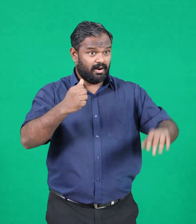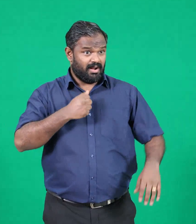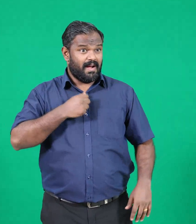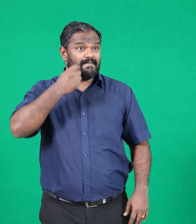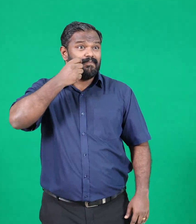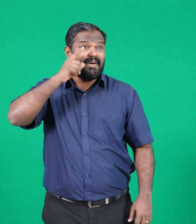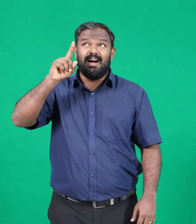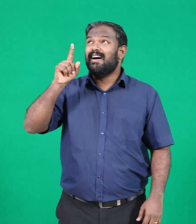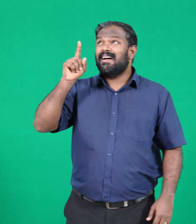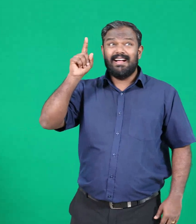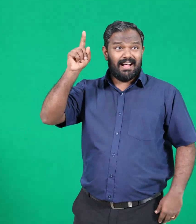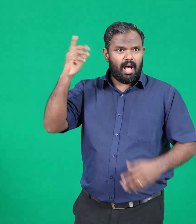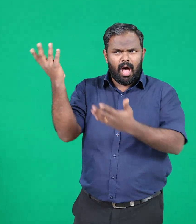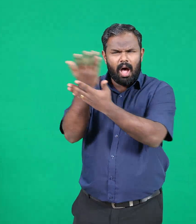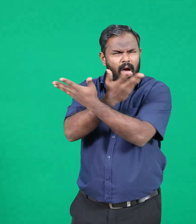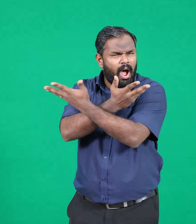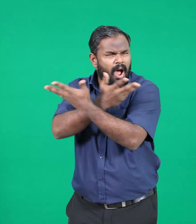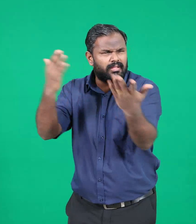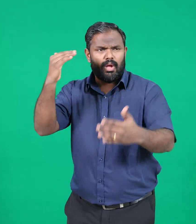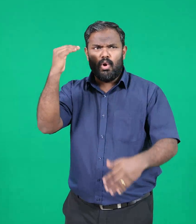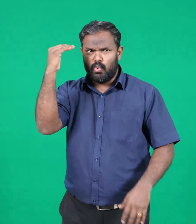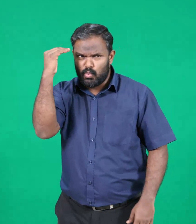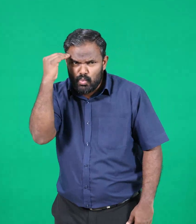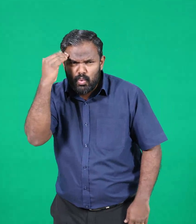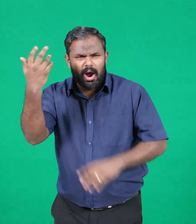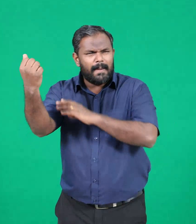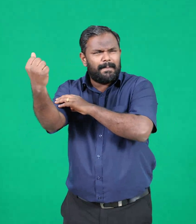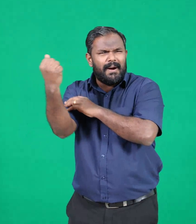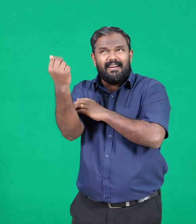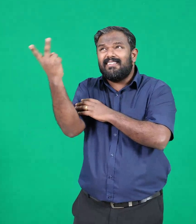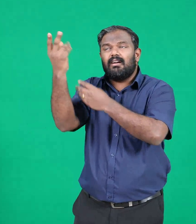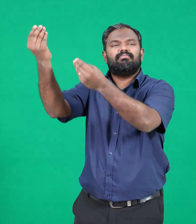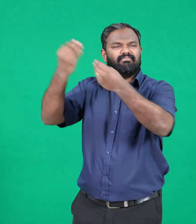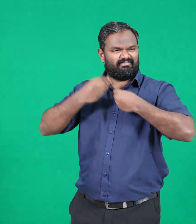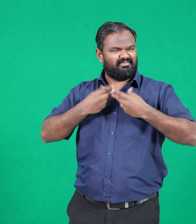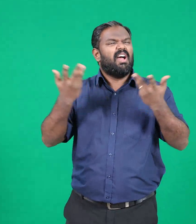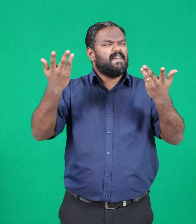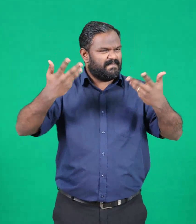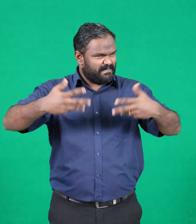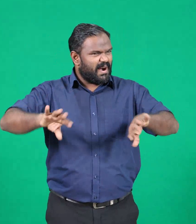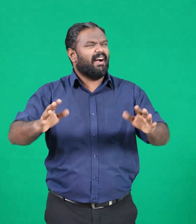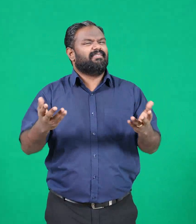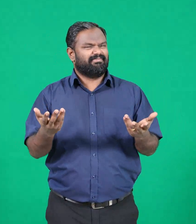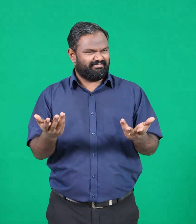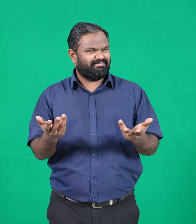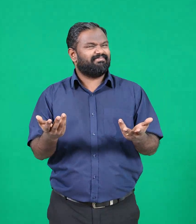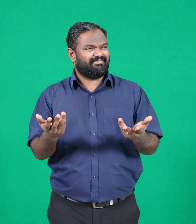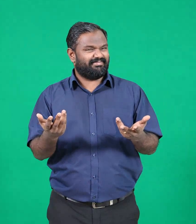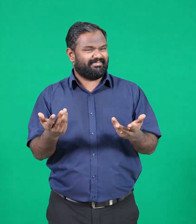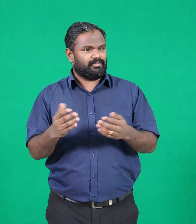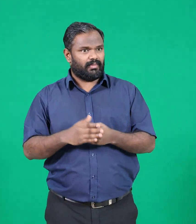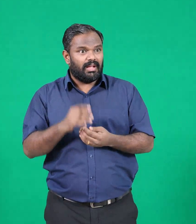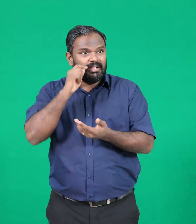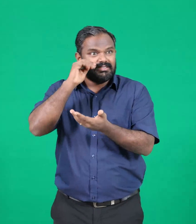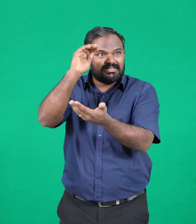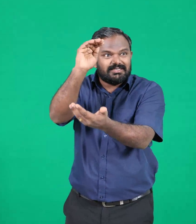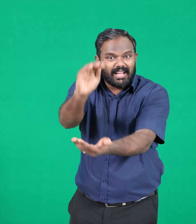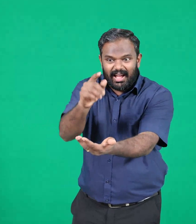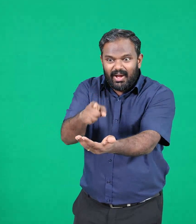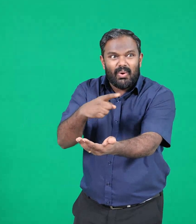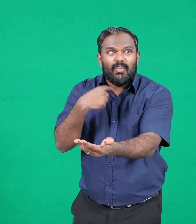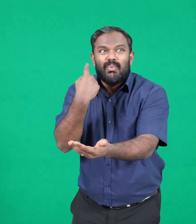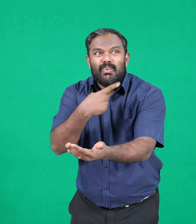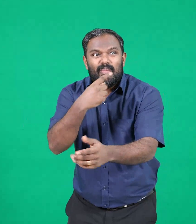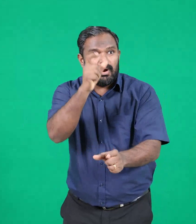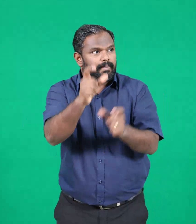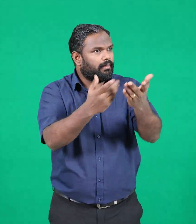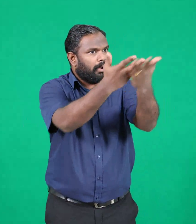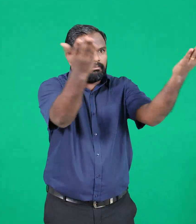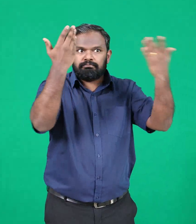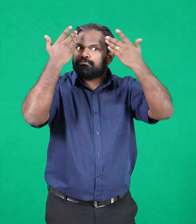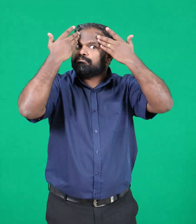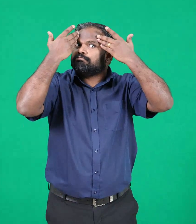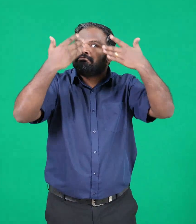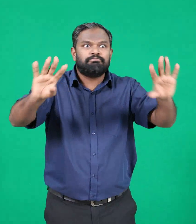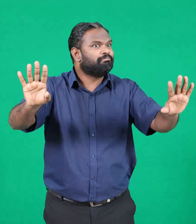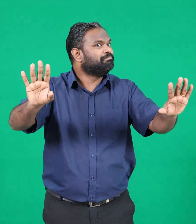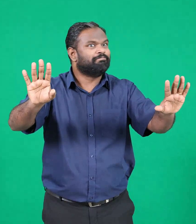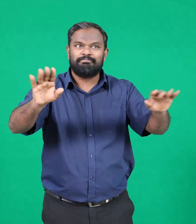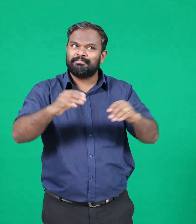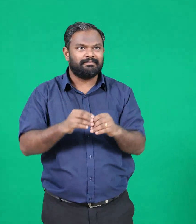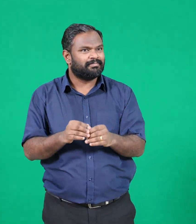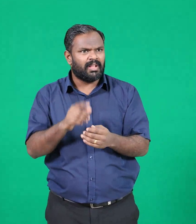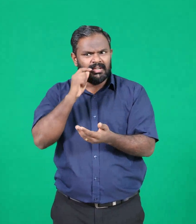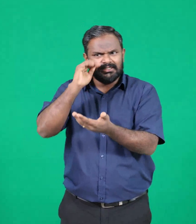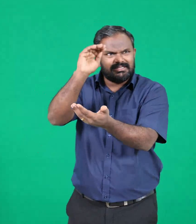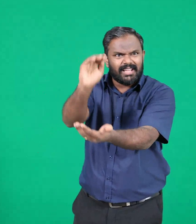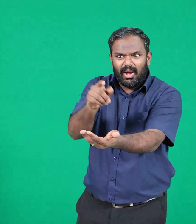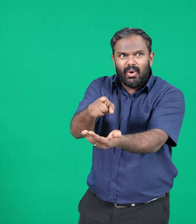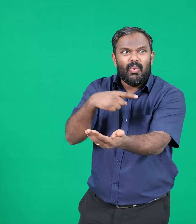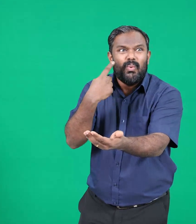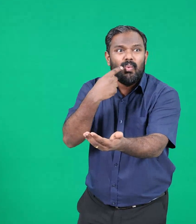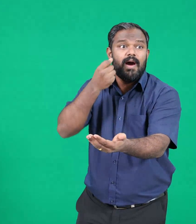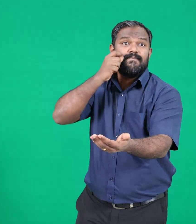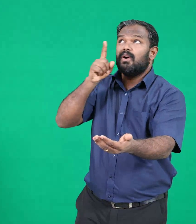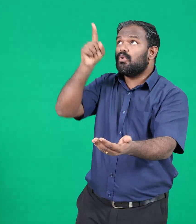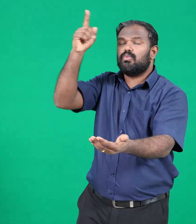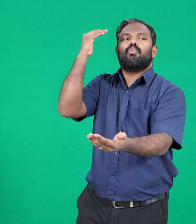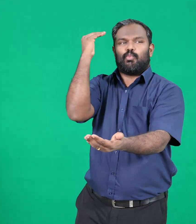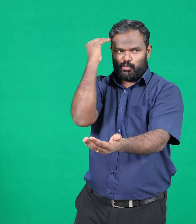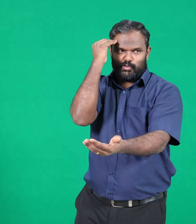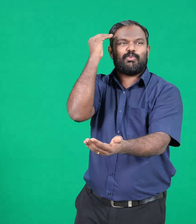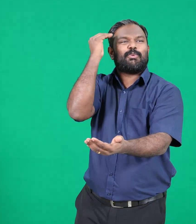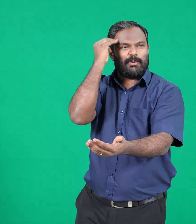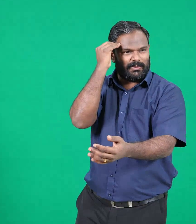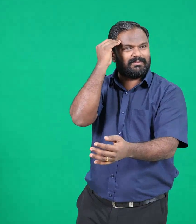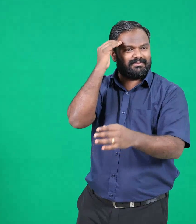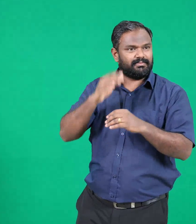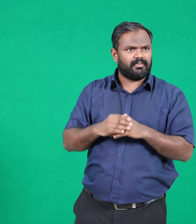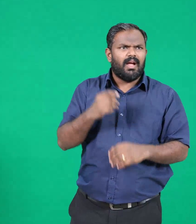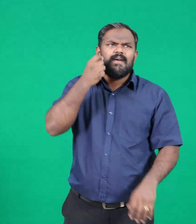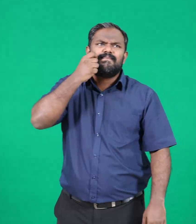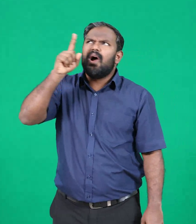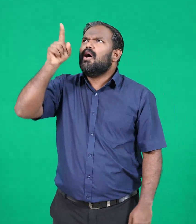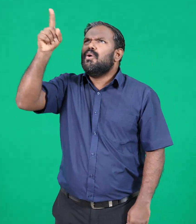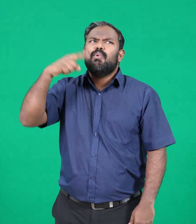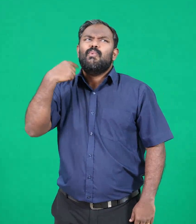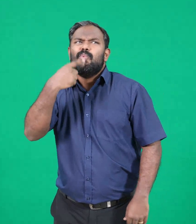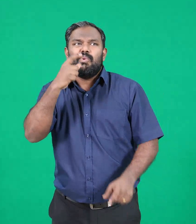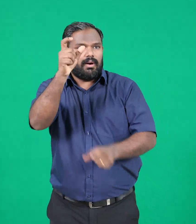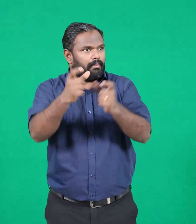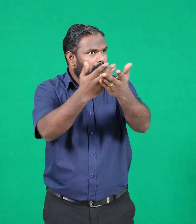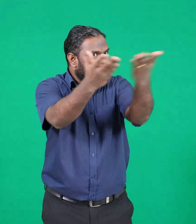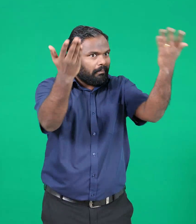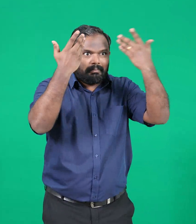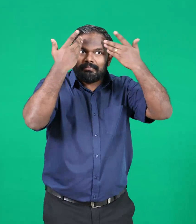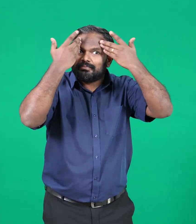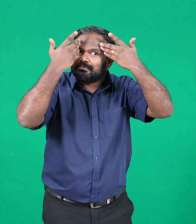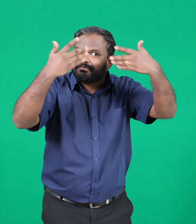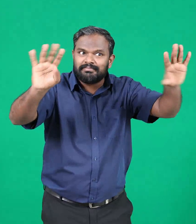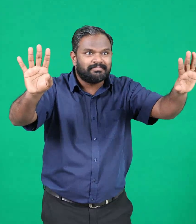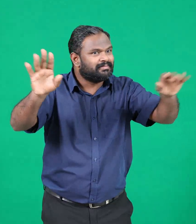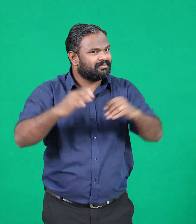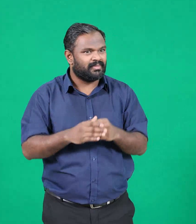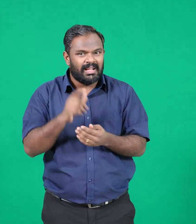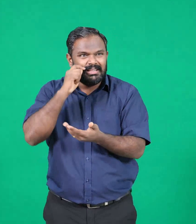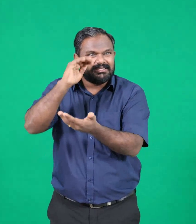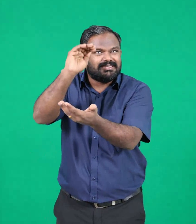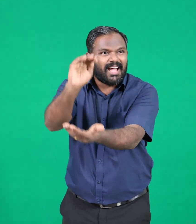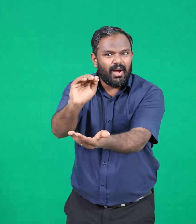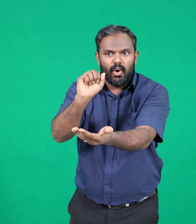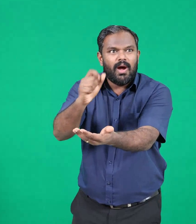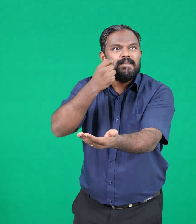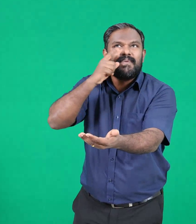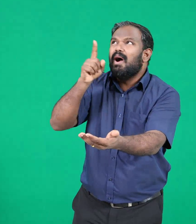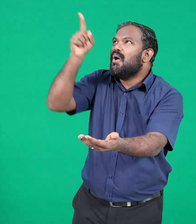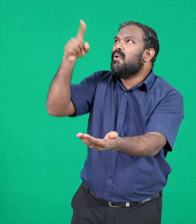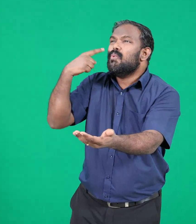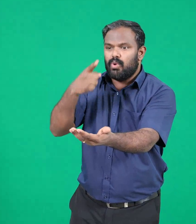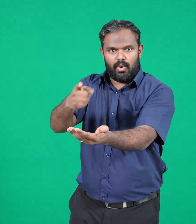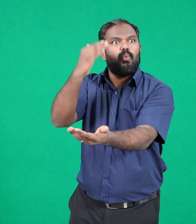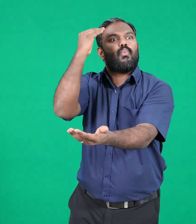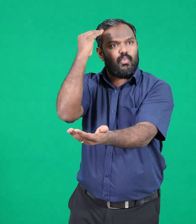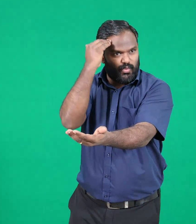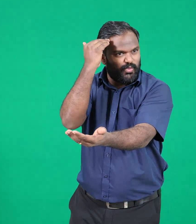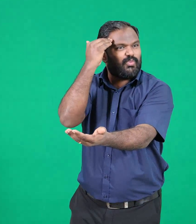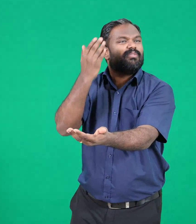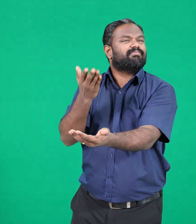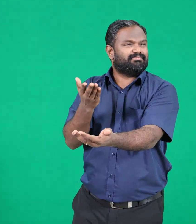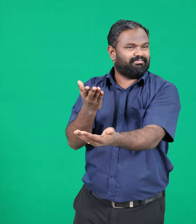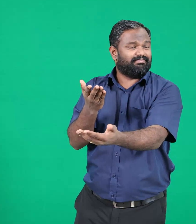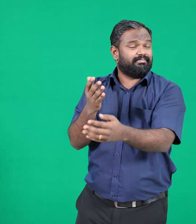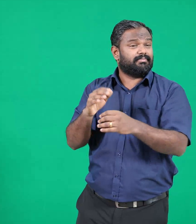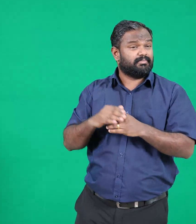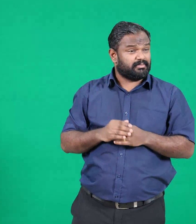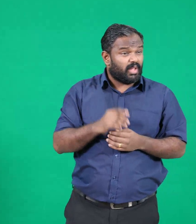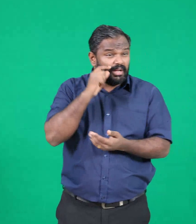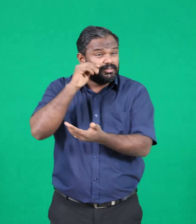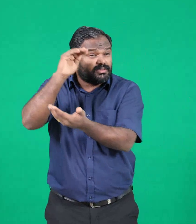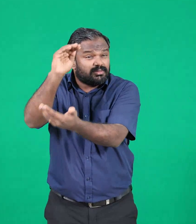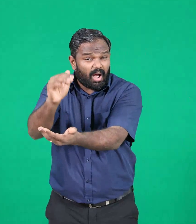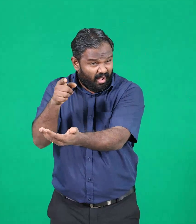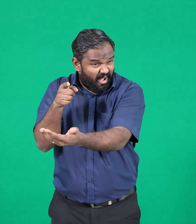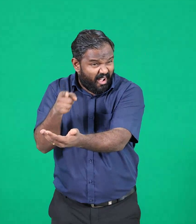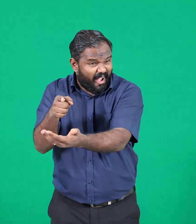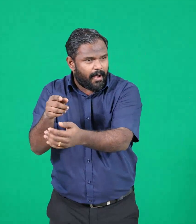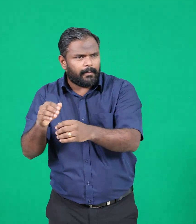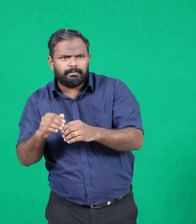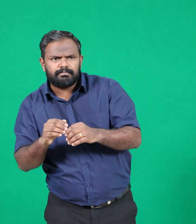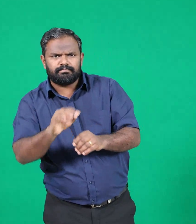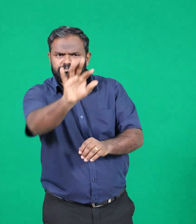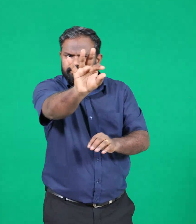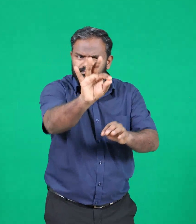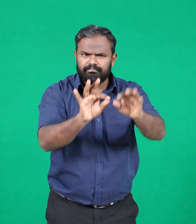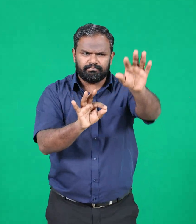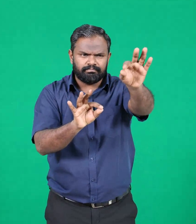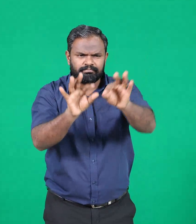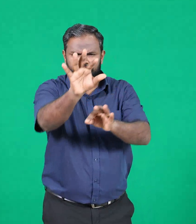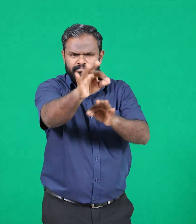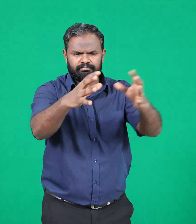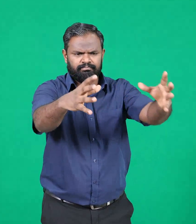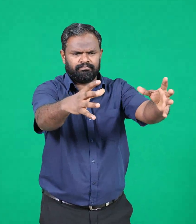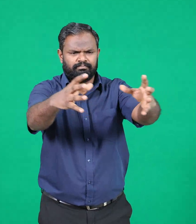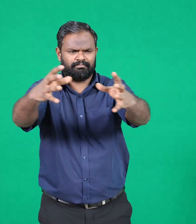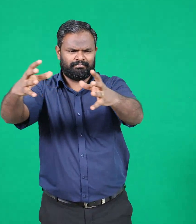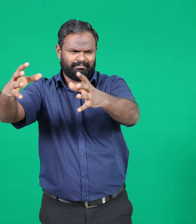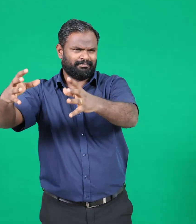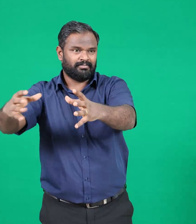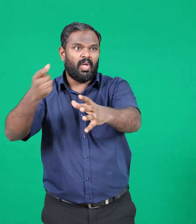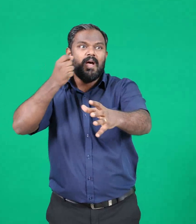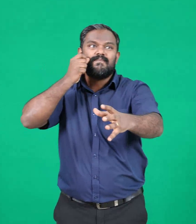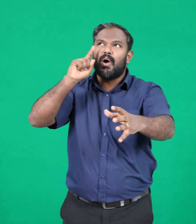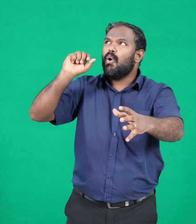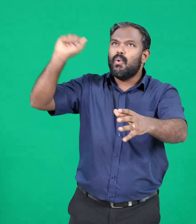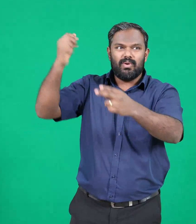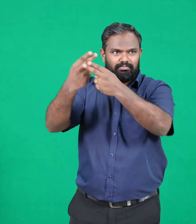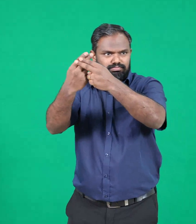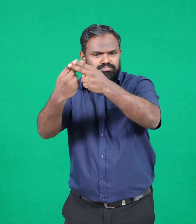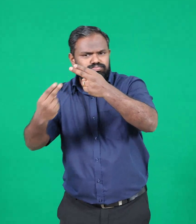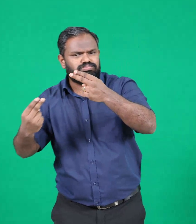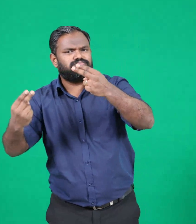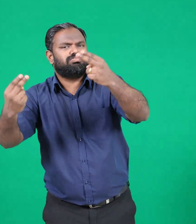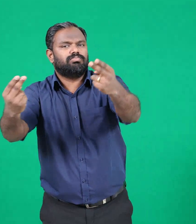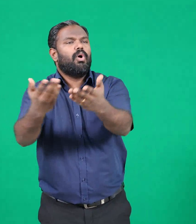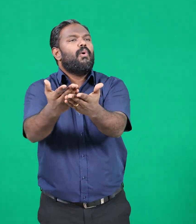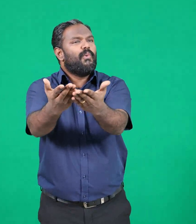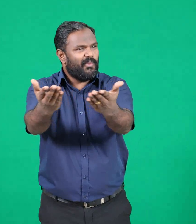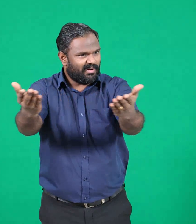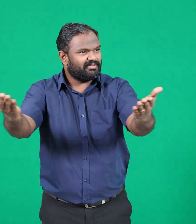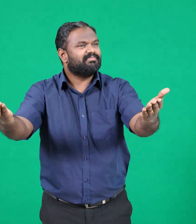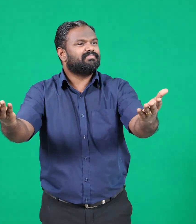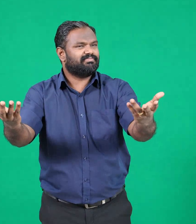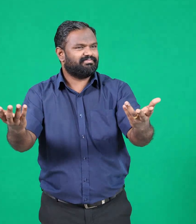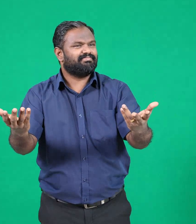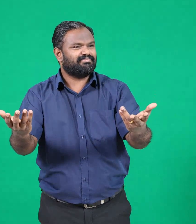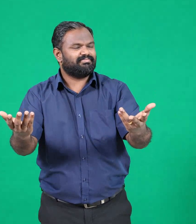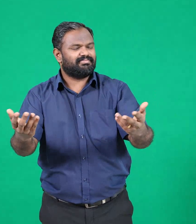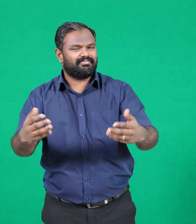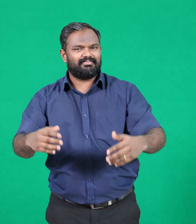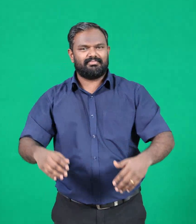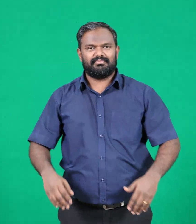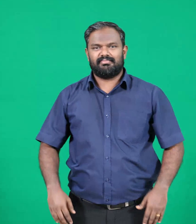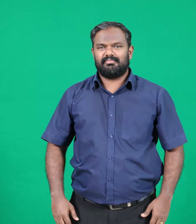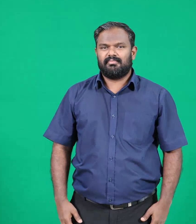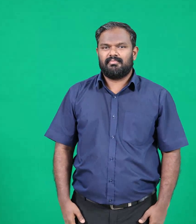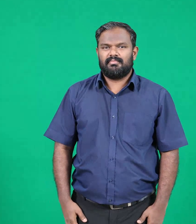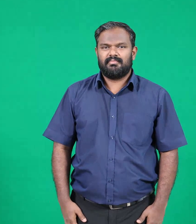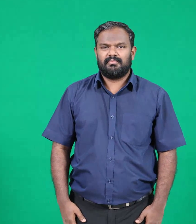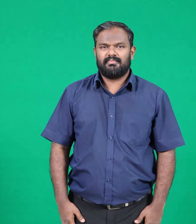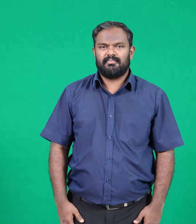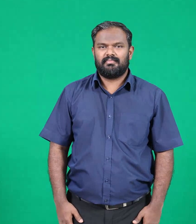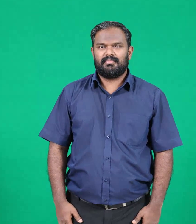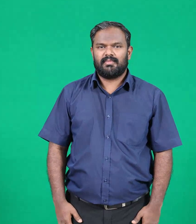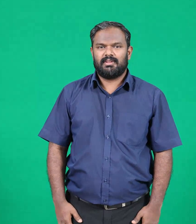No one knows who the Son is except the Father, and no one knows who the Father is except the Son and those to whom the Son chooses to reveal Him."